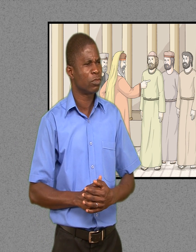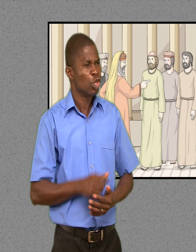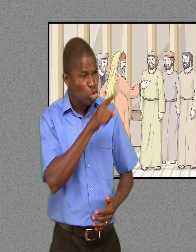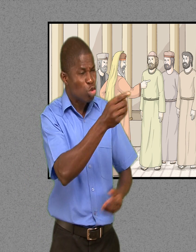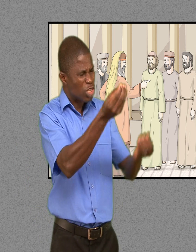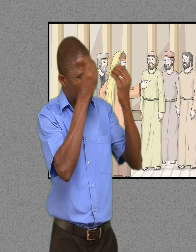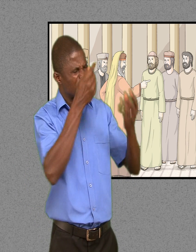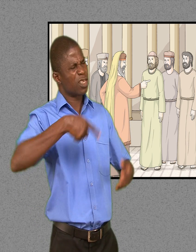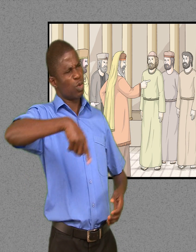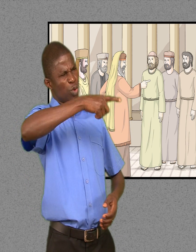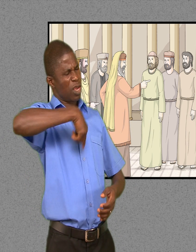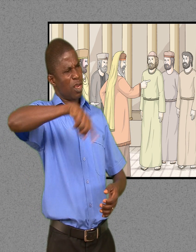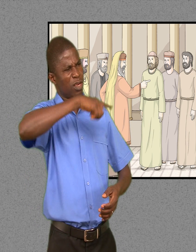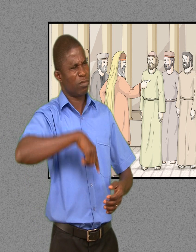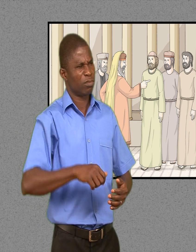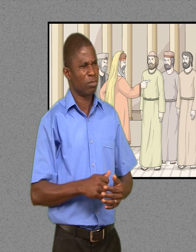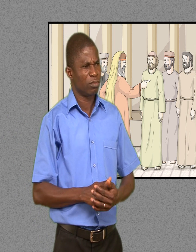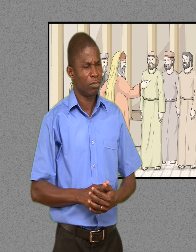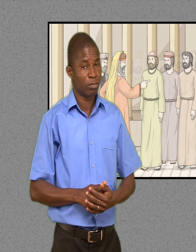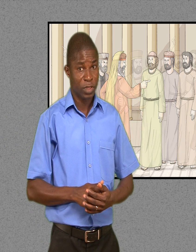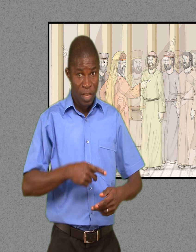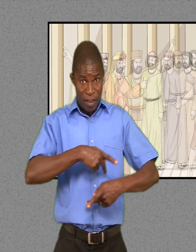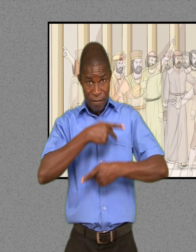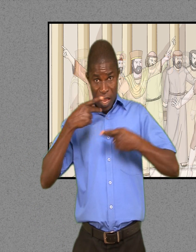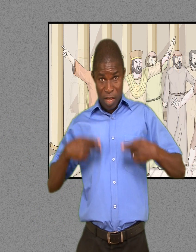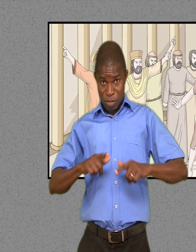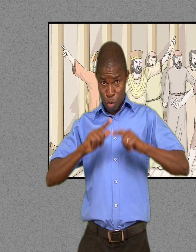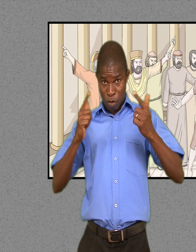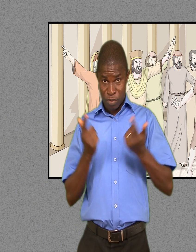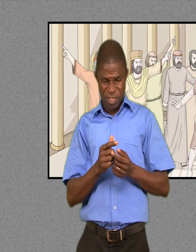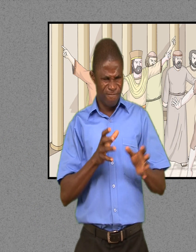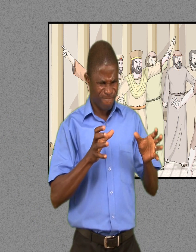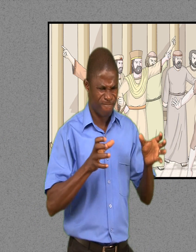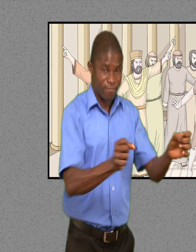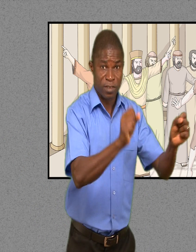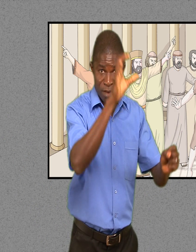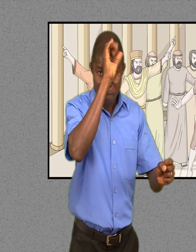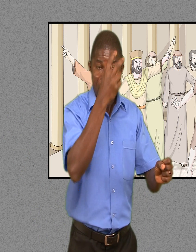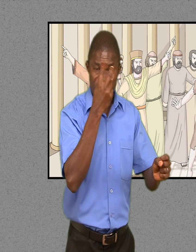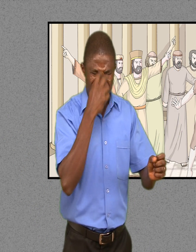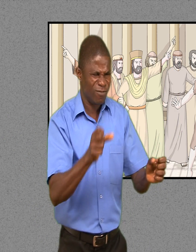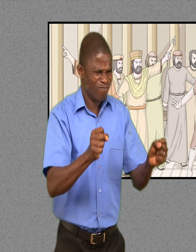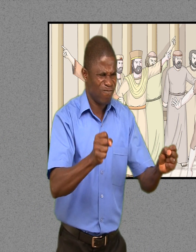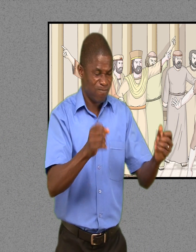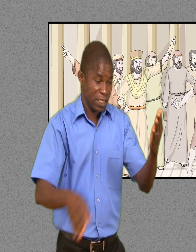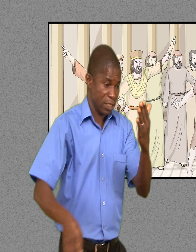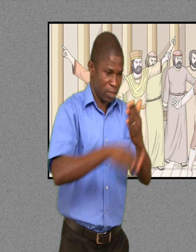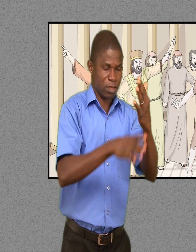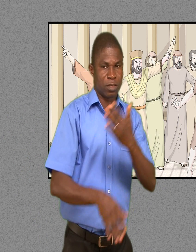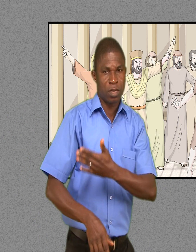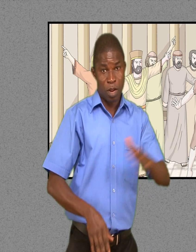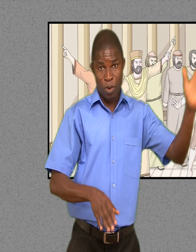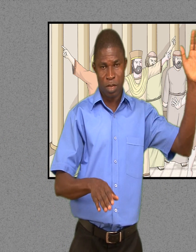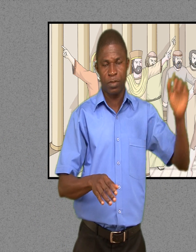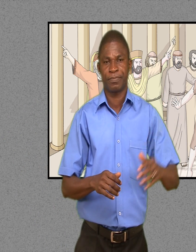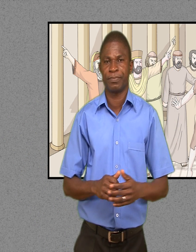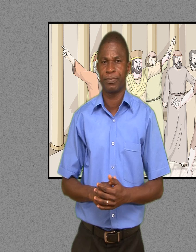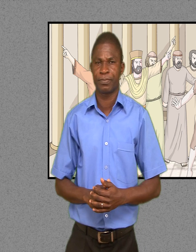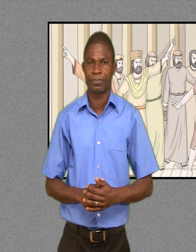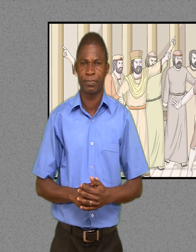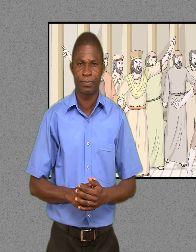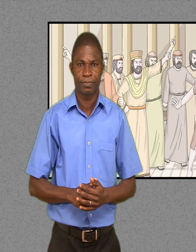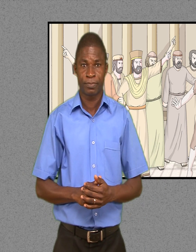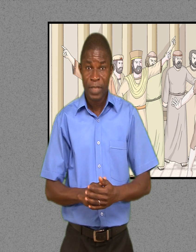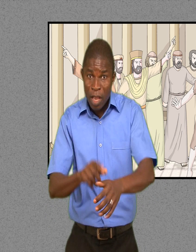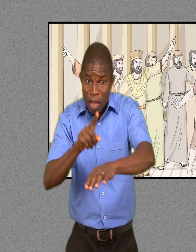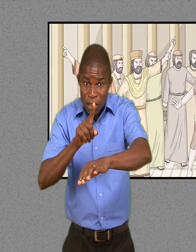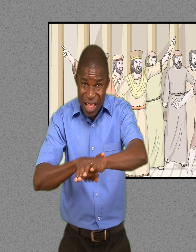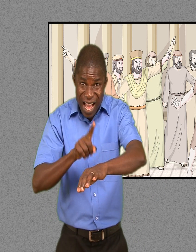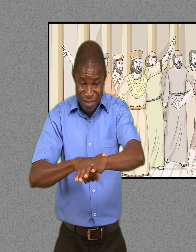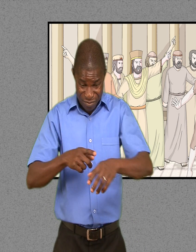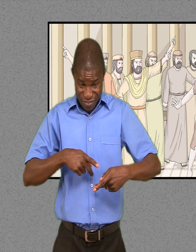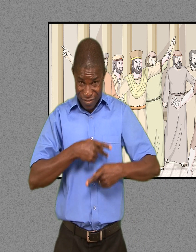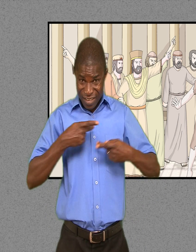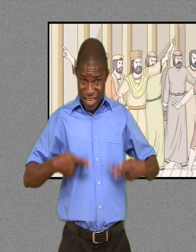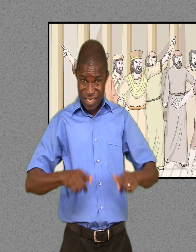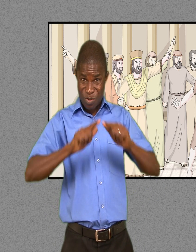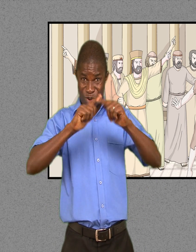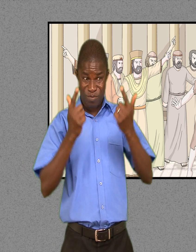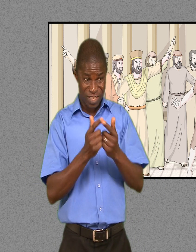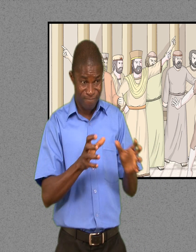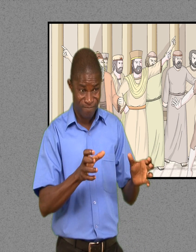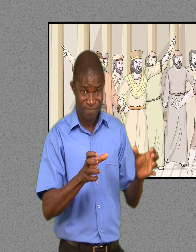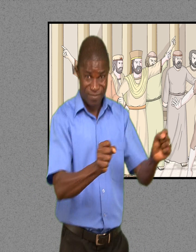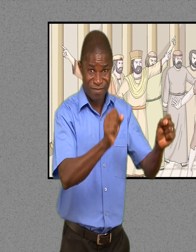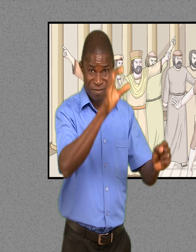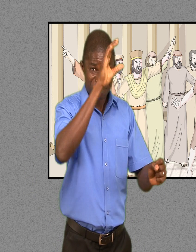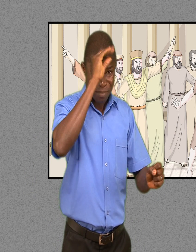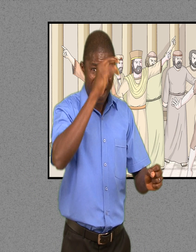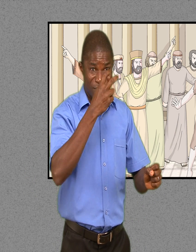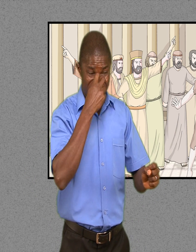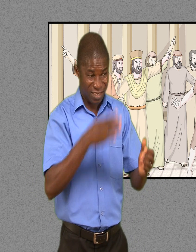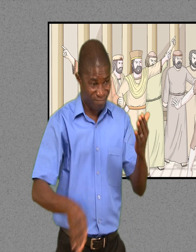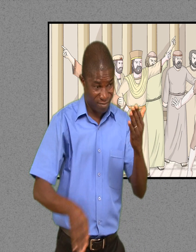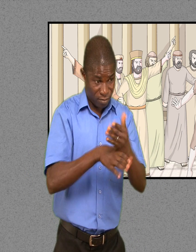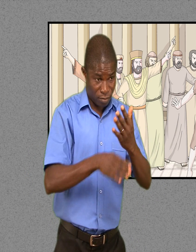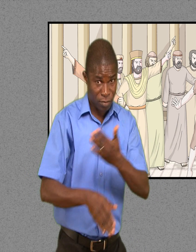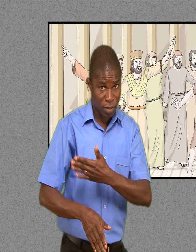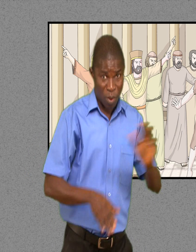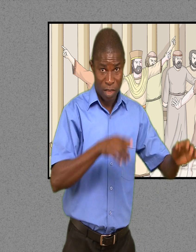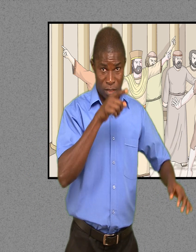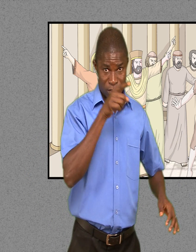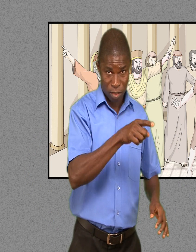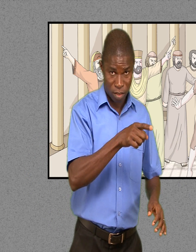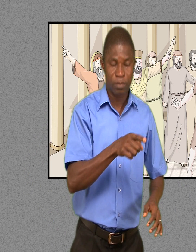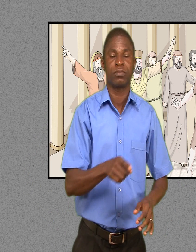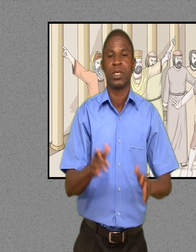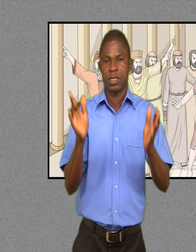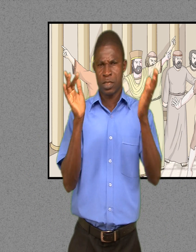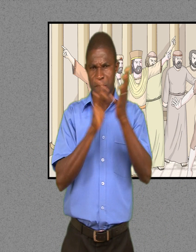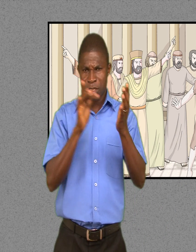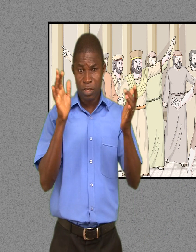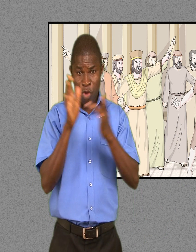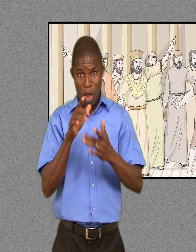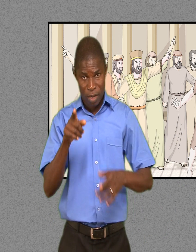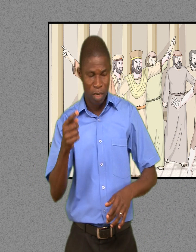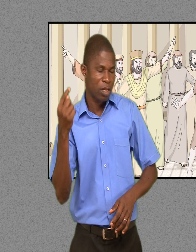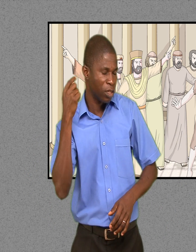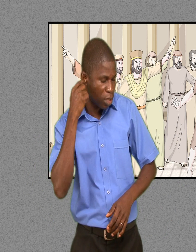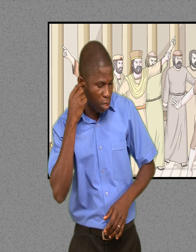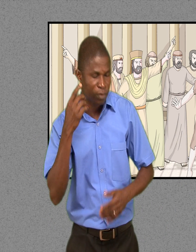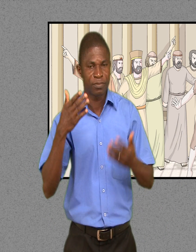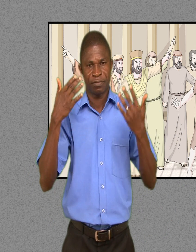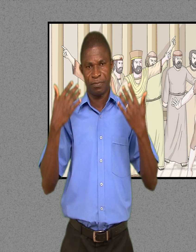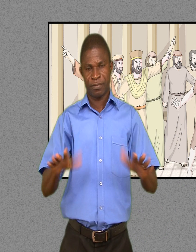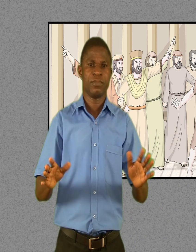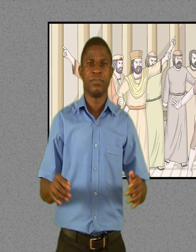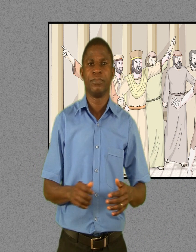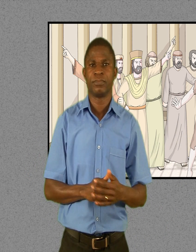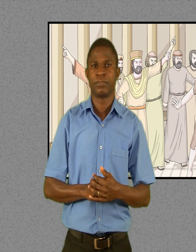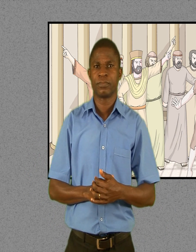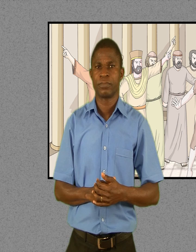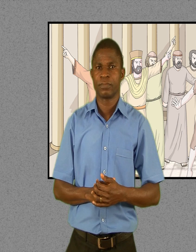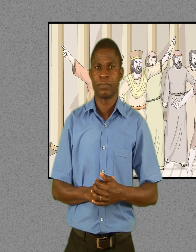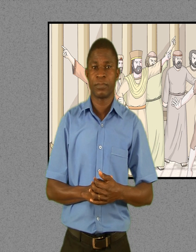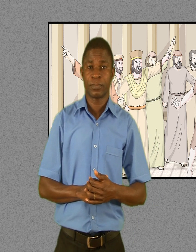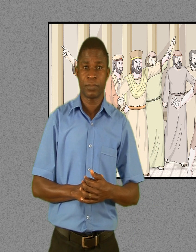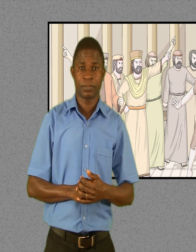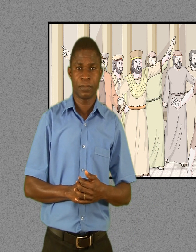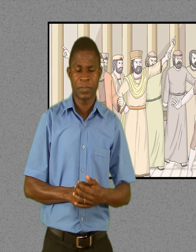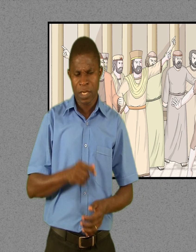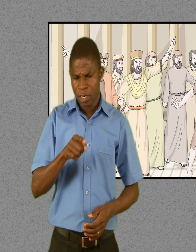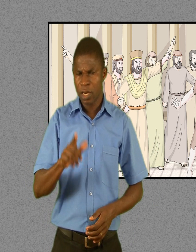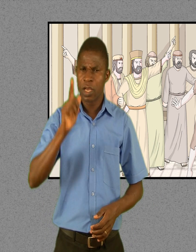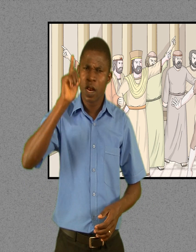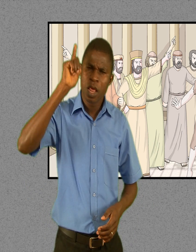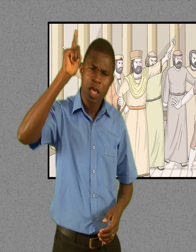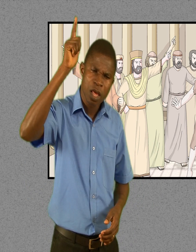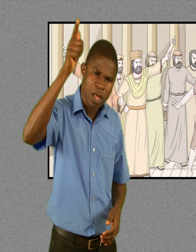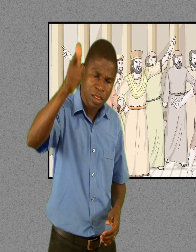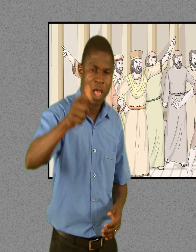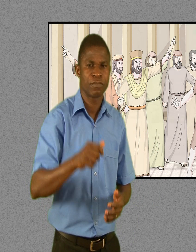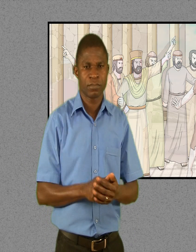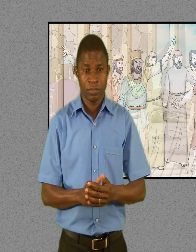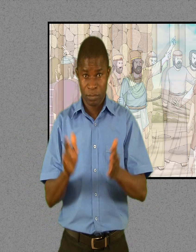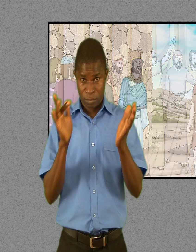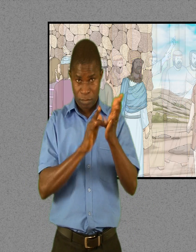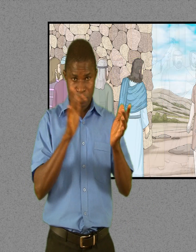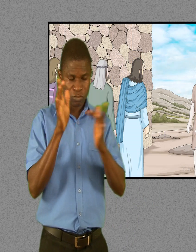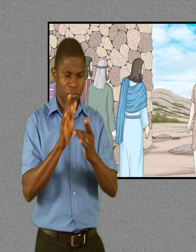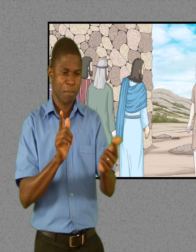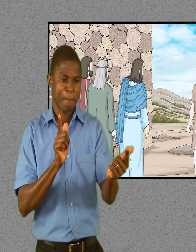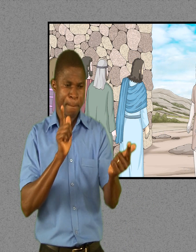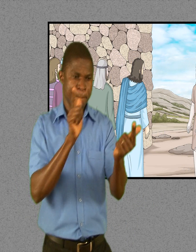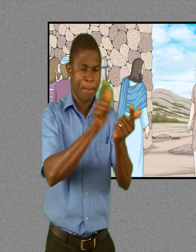And they threw him out.